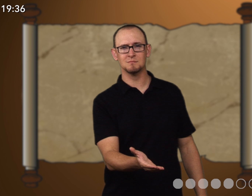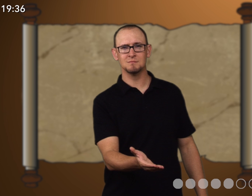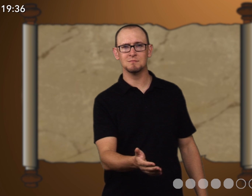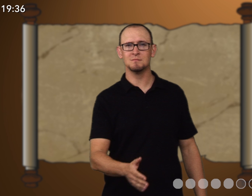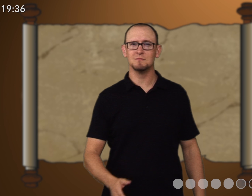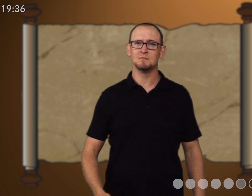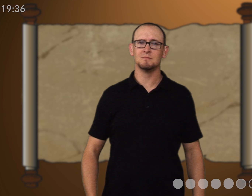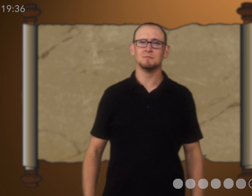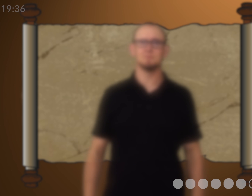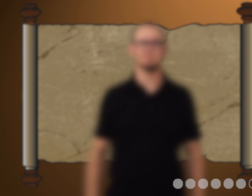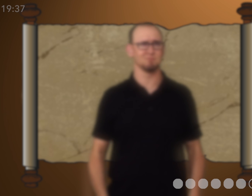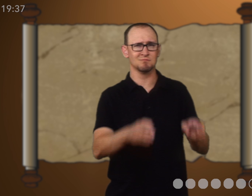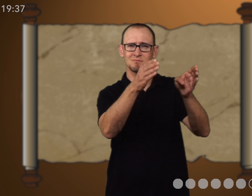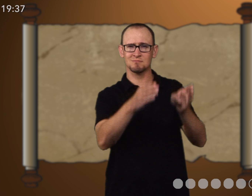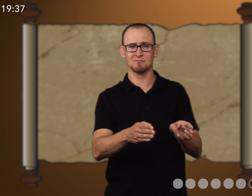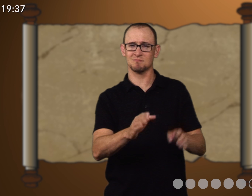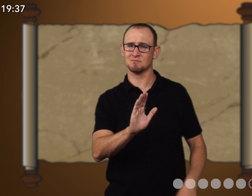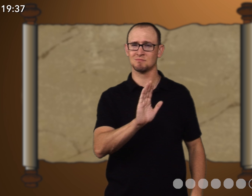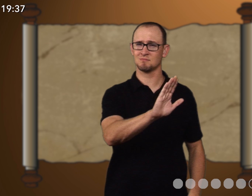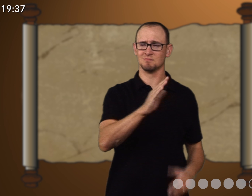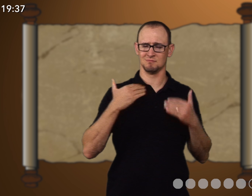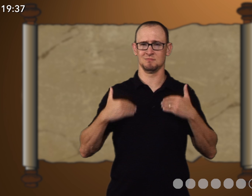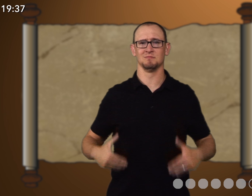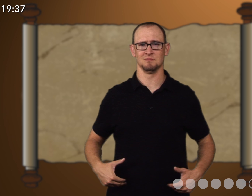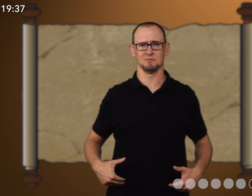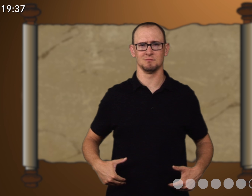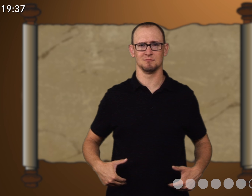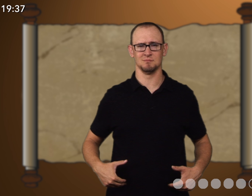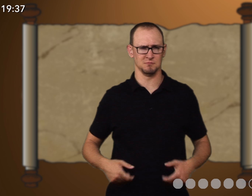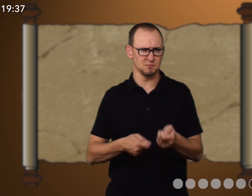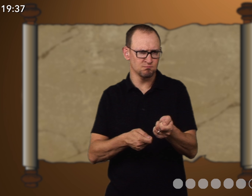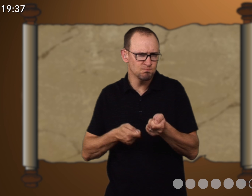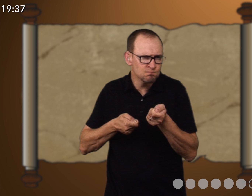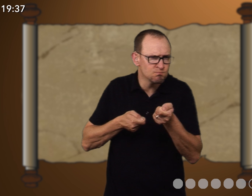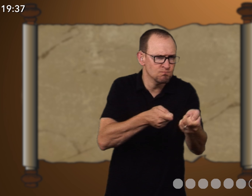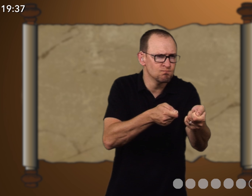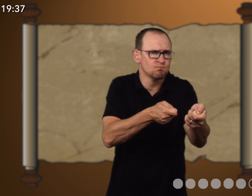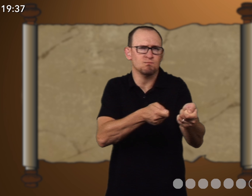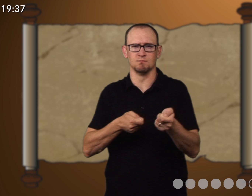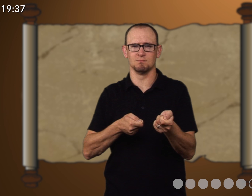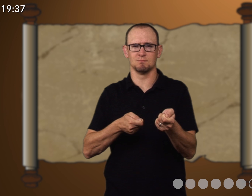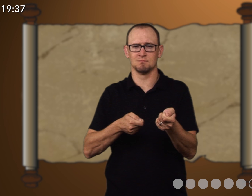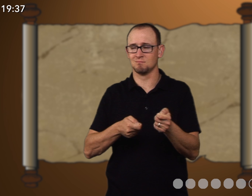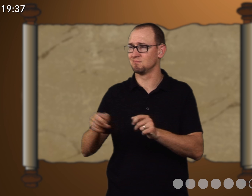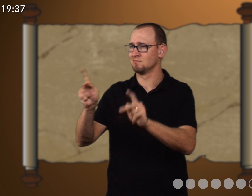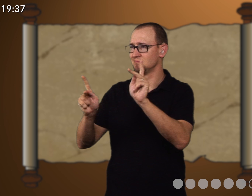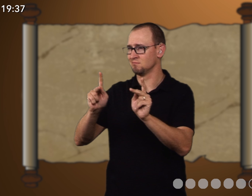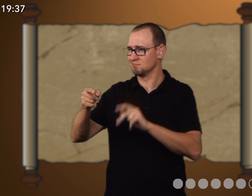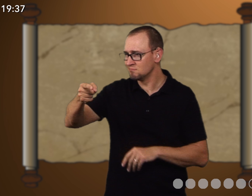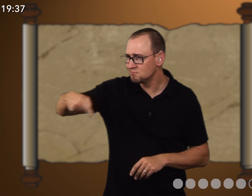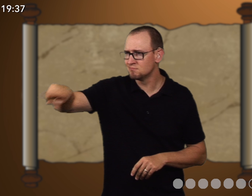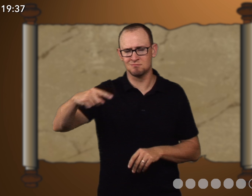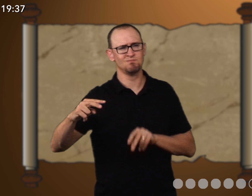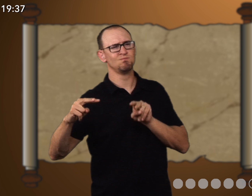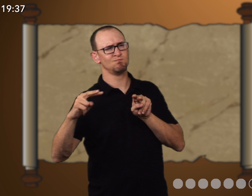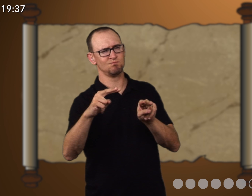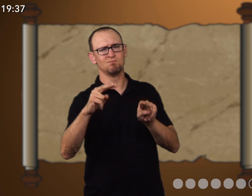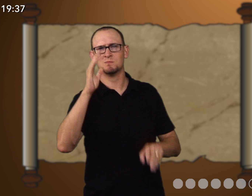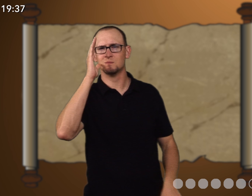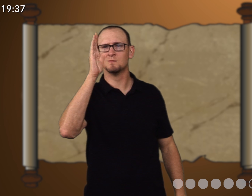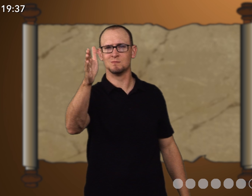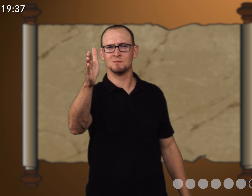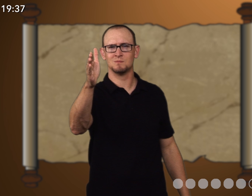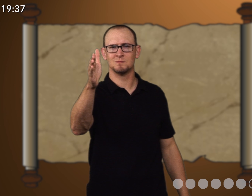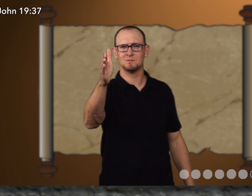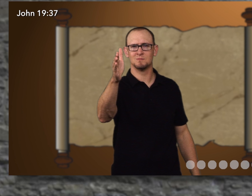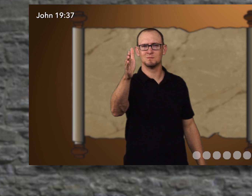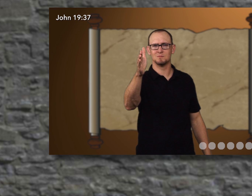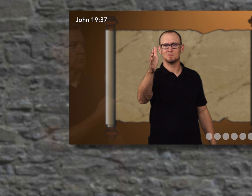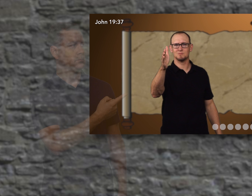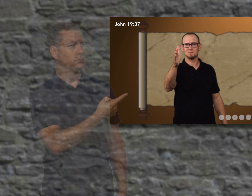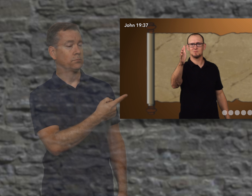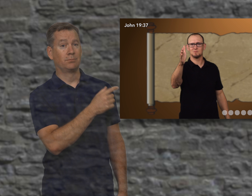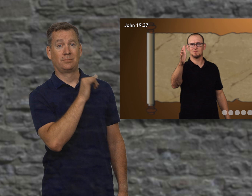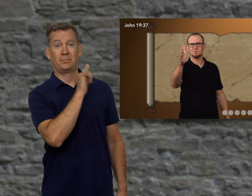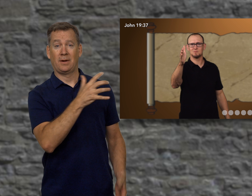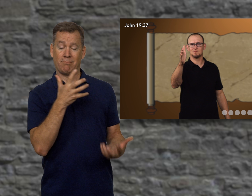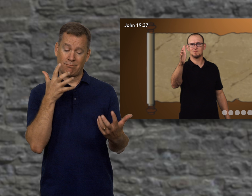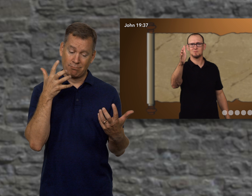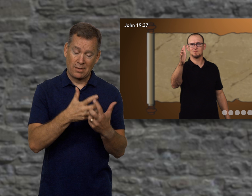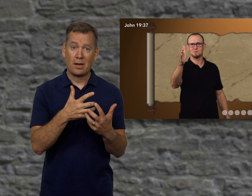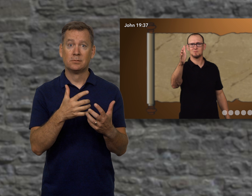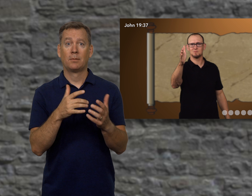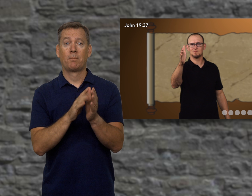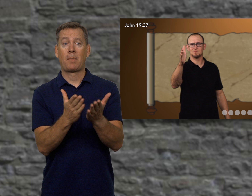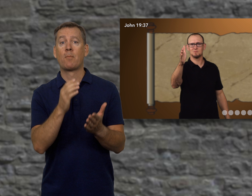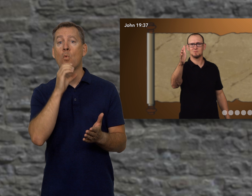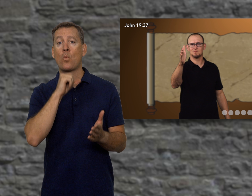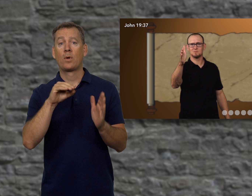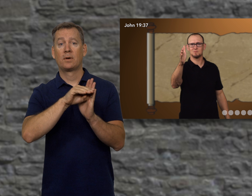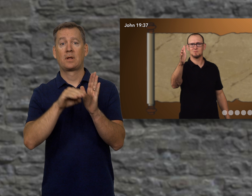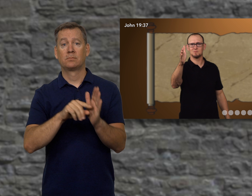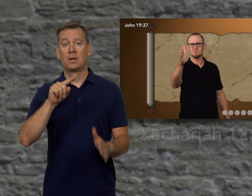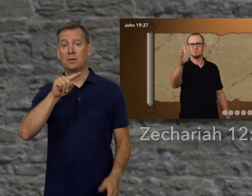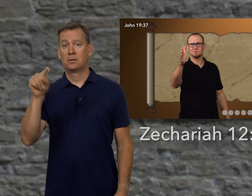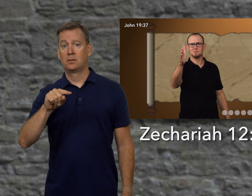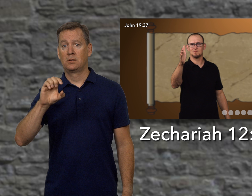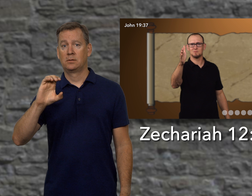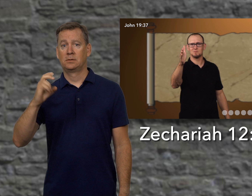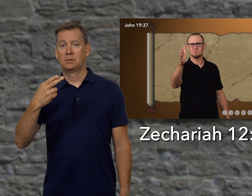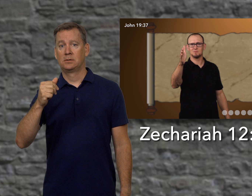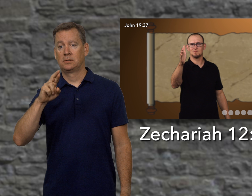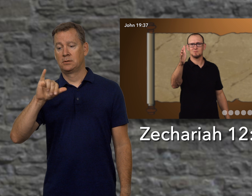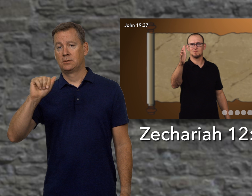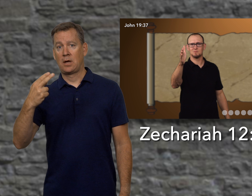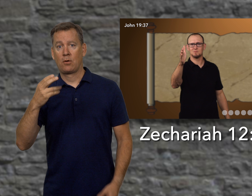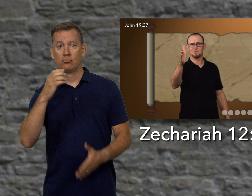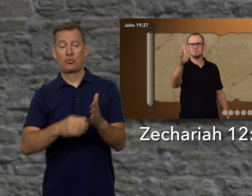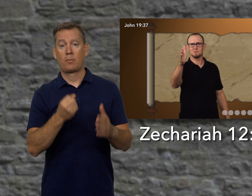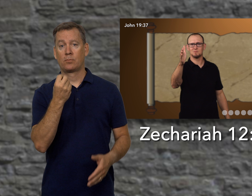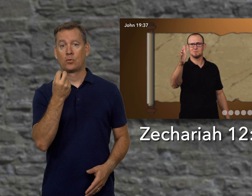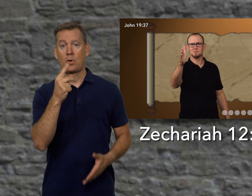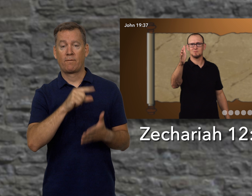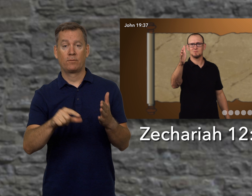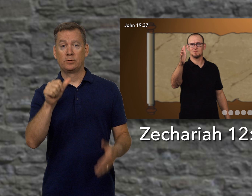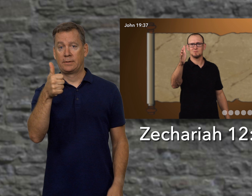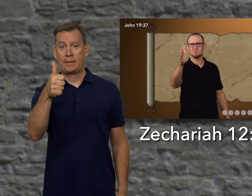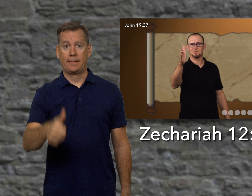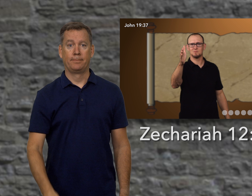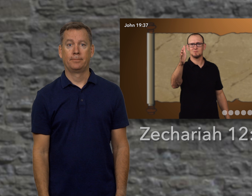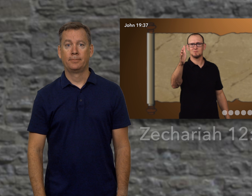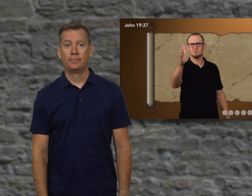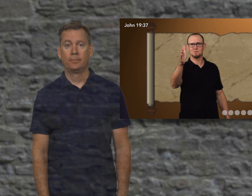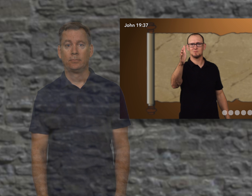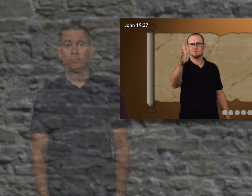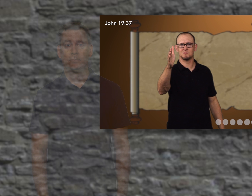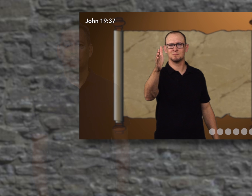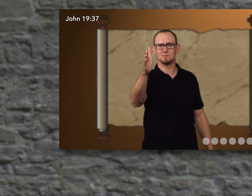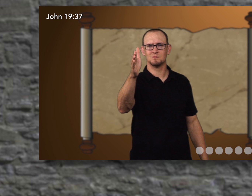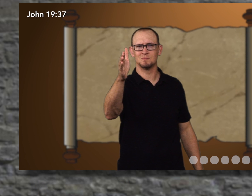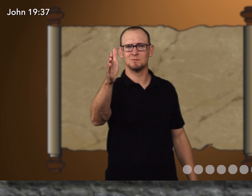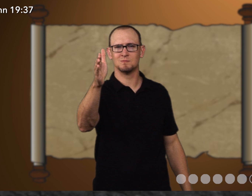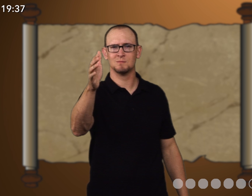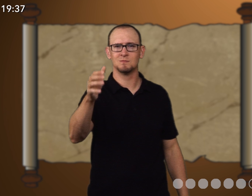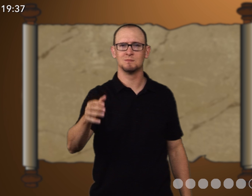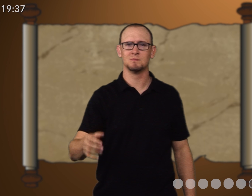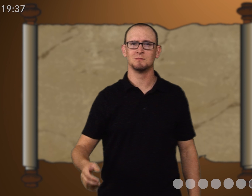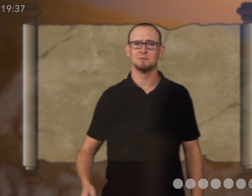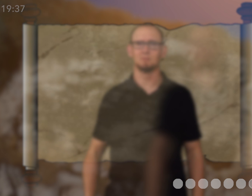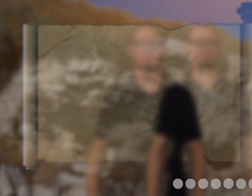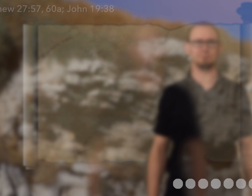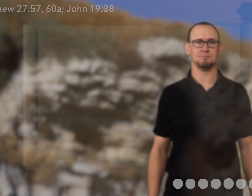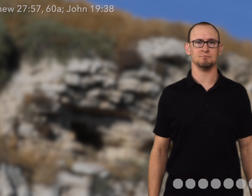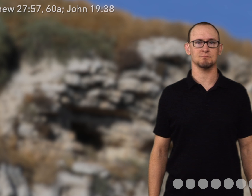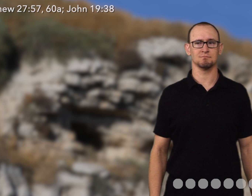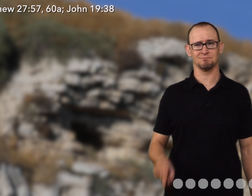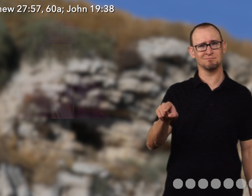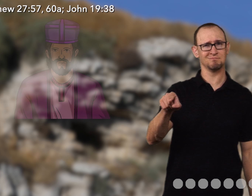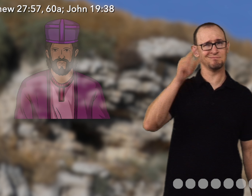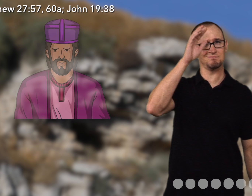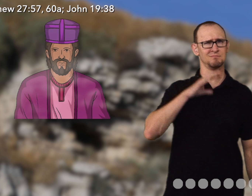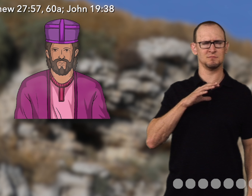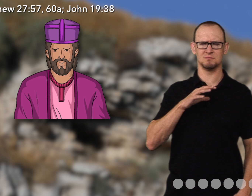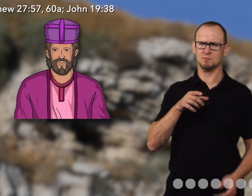And, as another Scripture says: “They will look on the One they have pierced.”